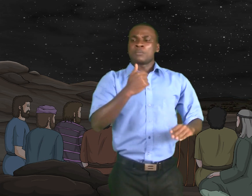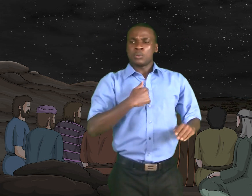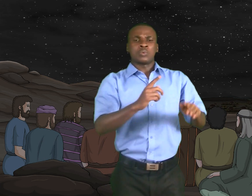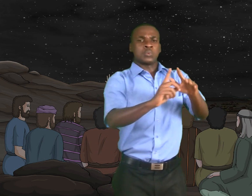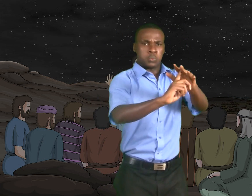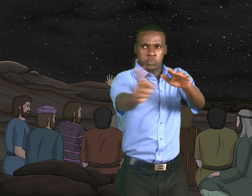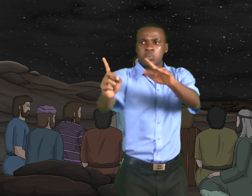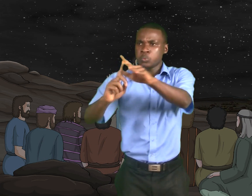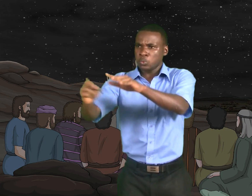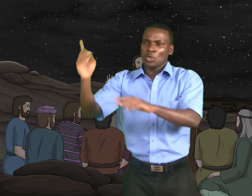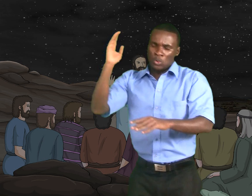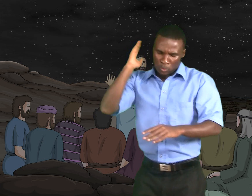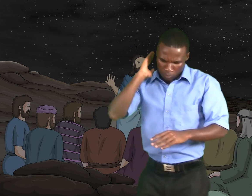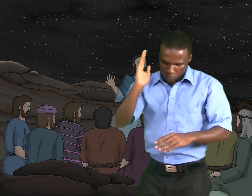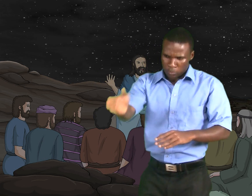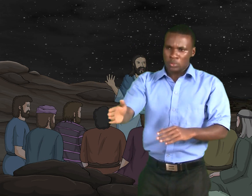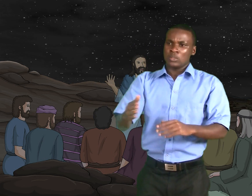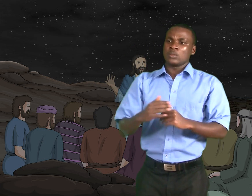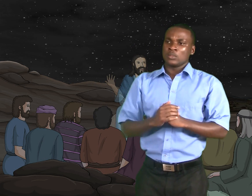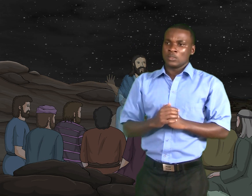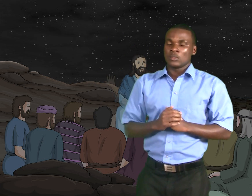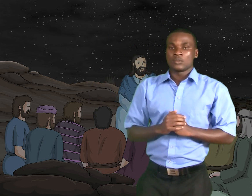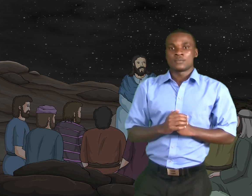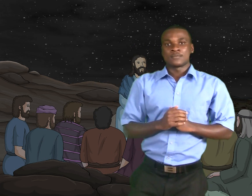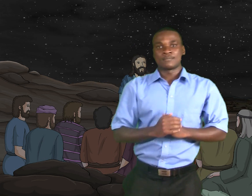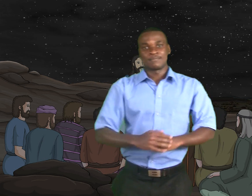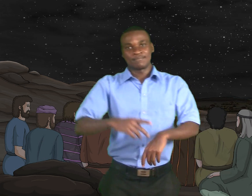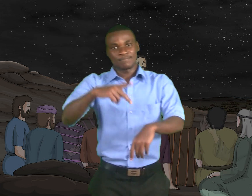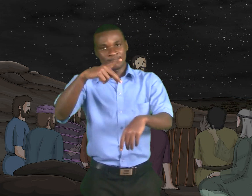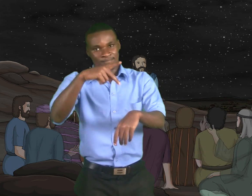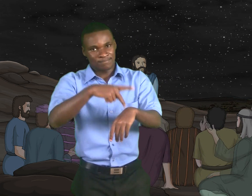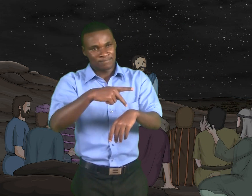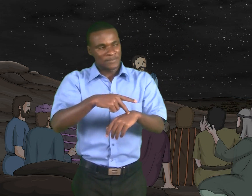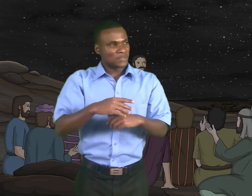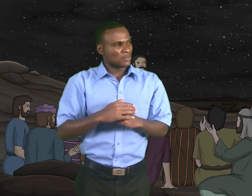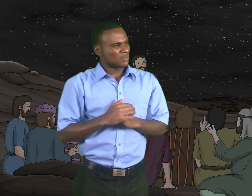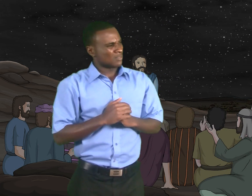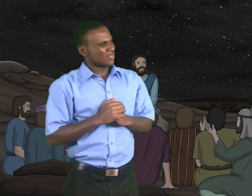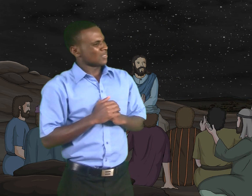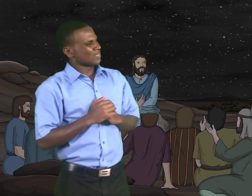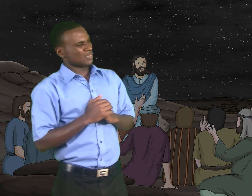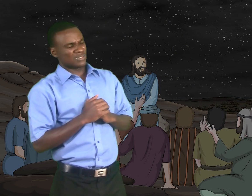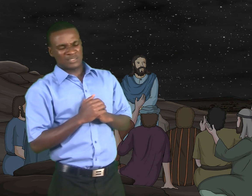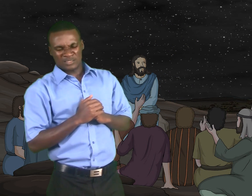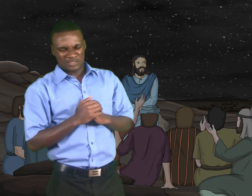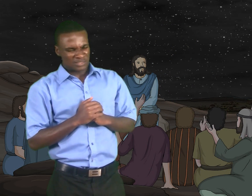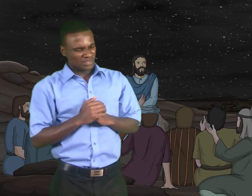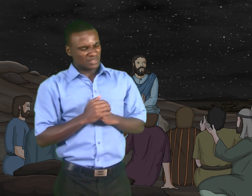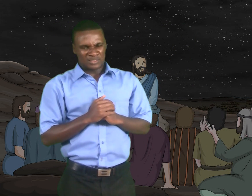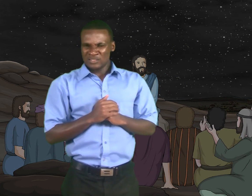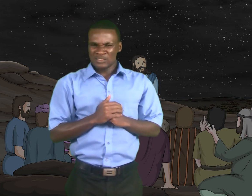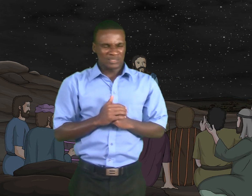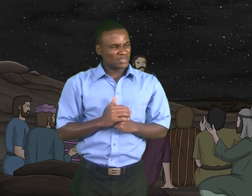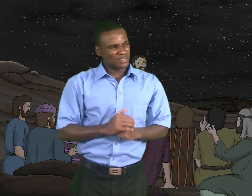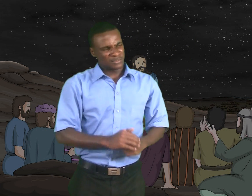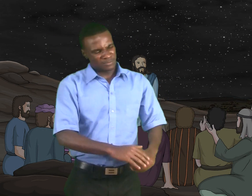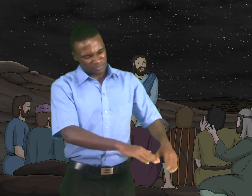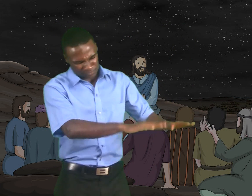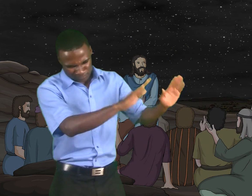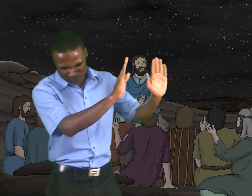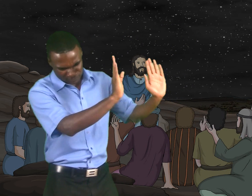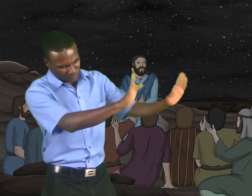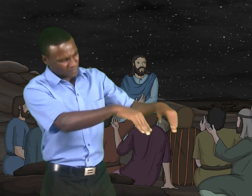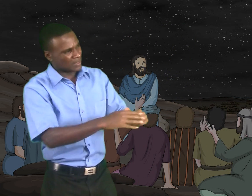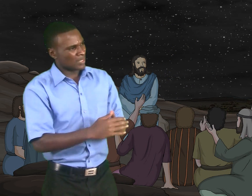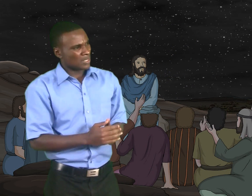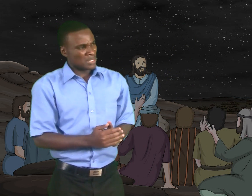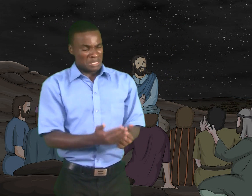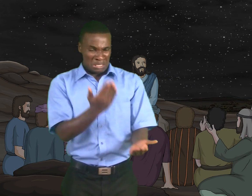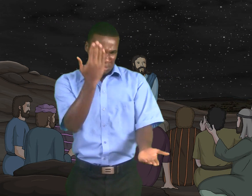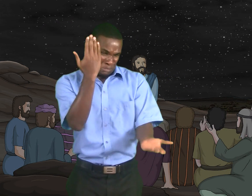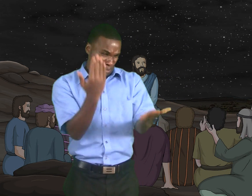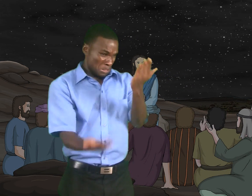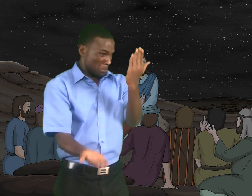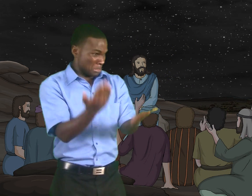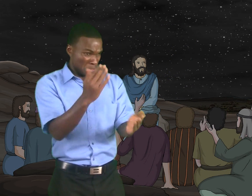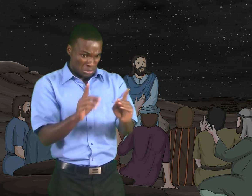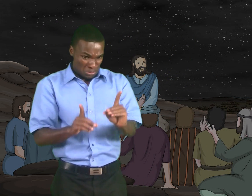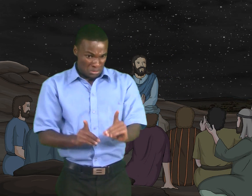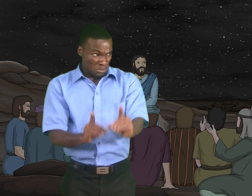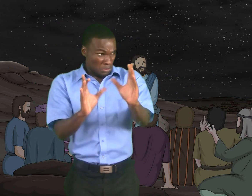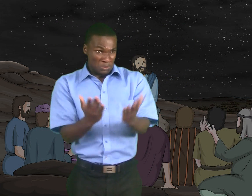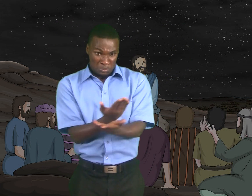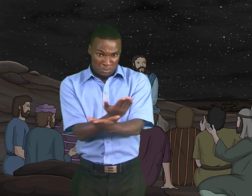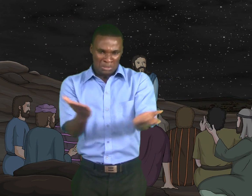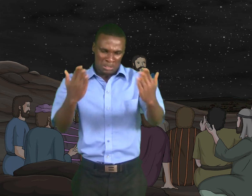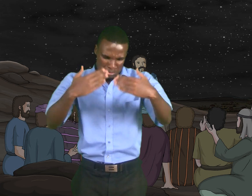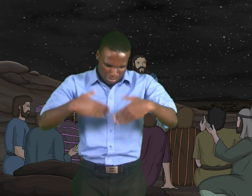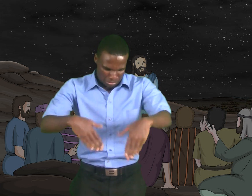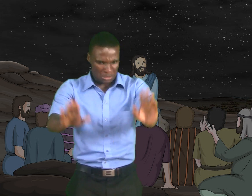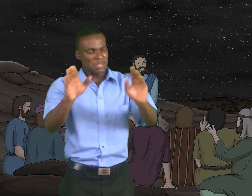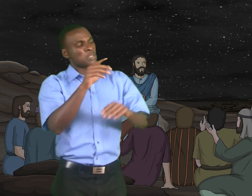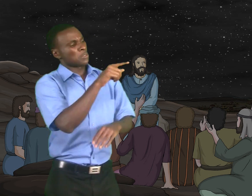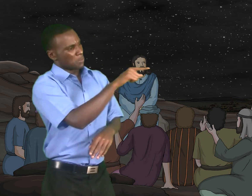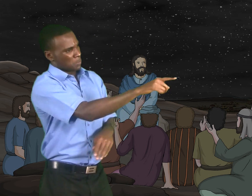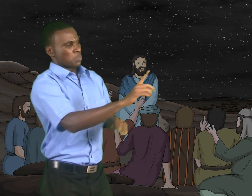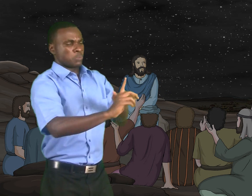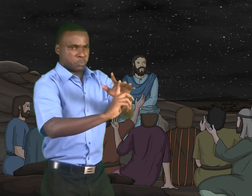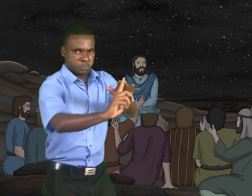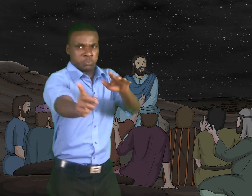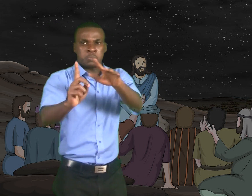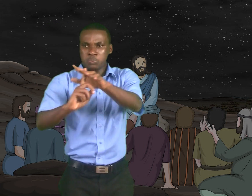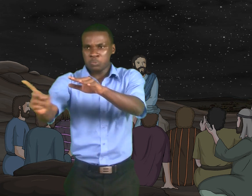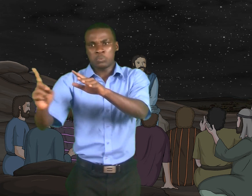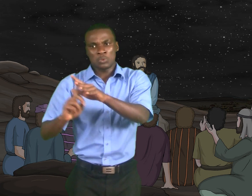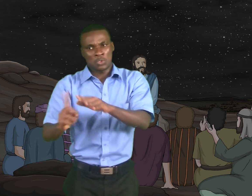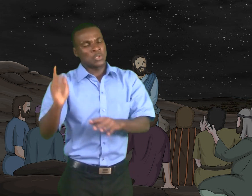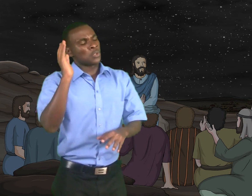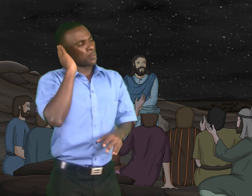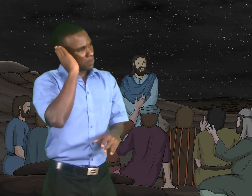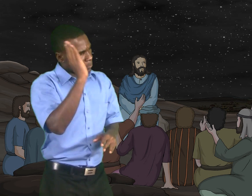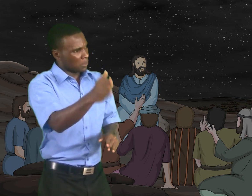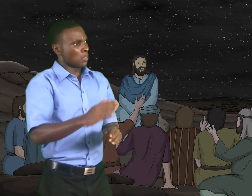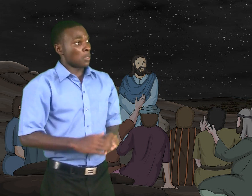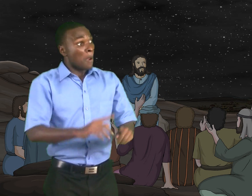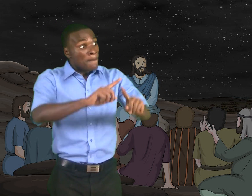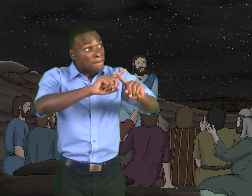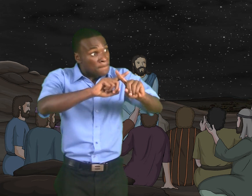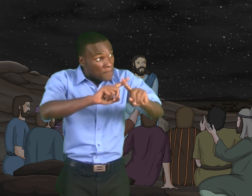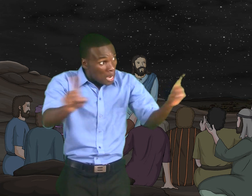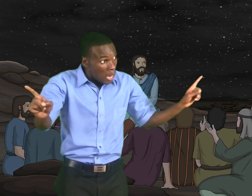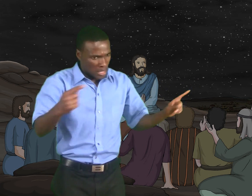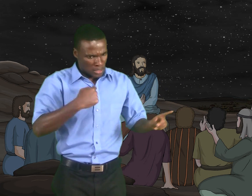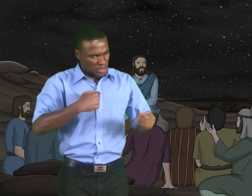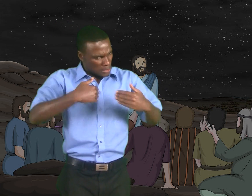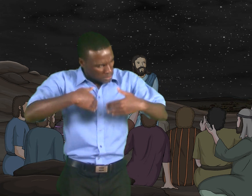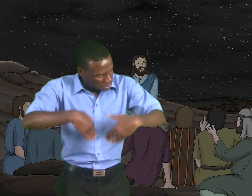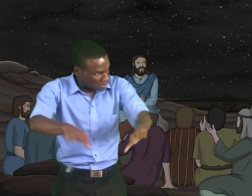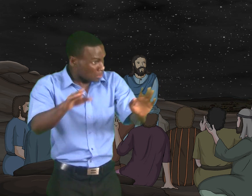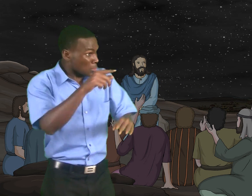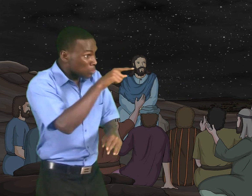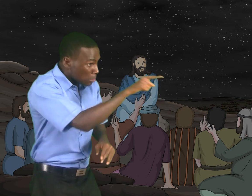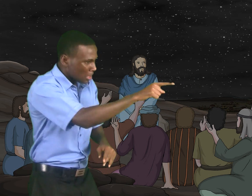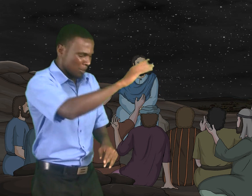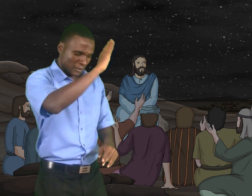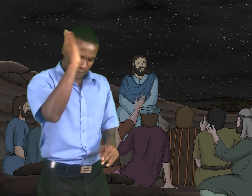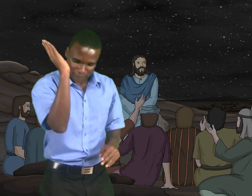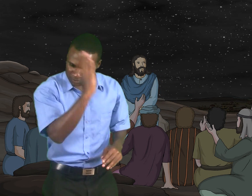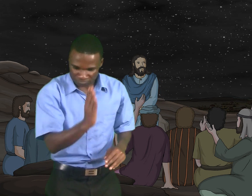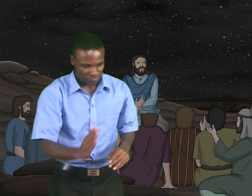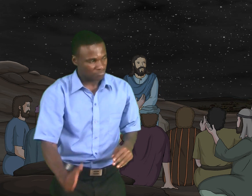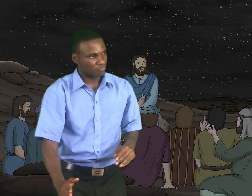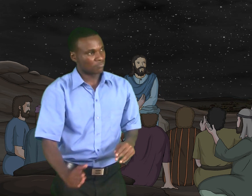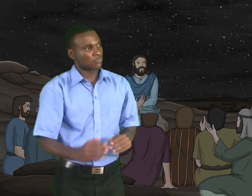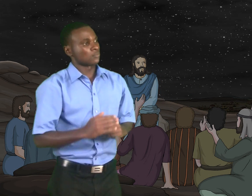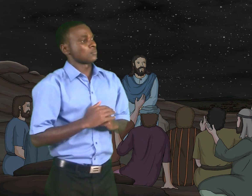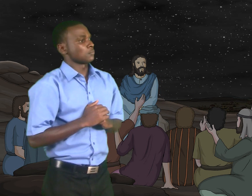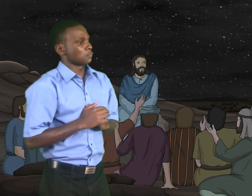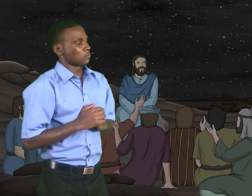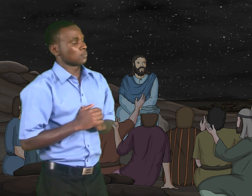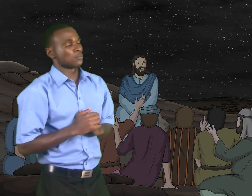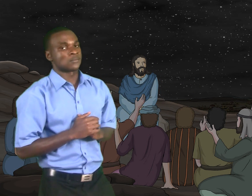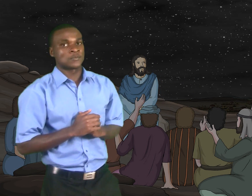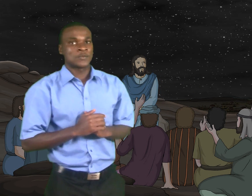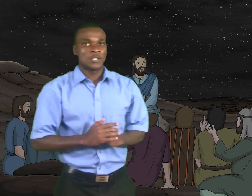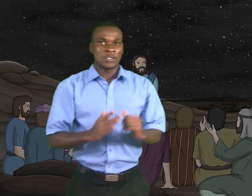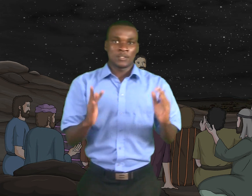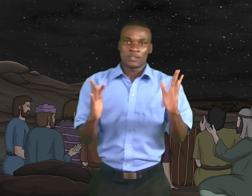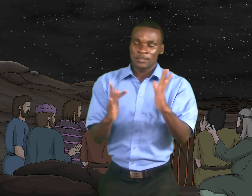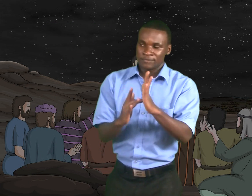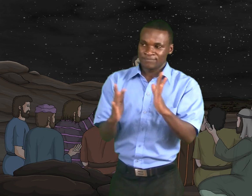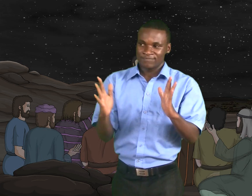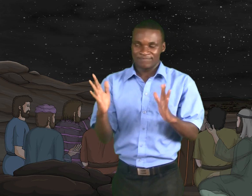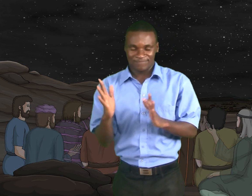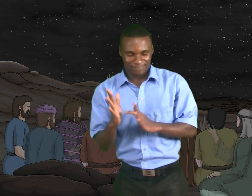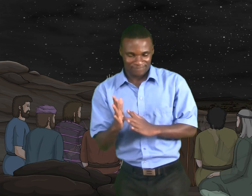Peter said to Him, “Even if all fall away on account of You, I never will.”